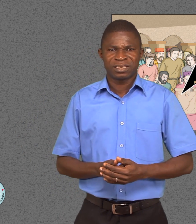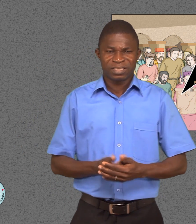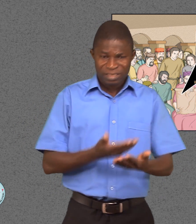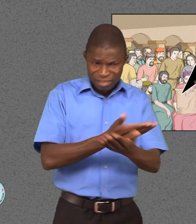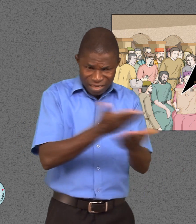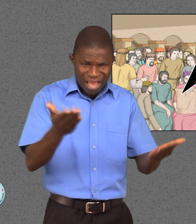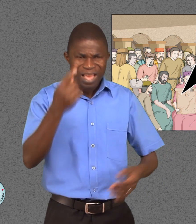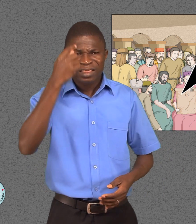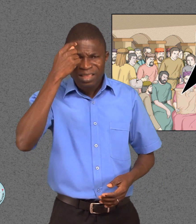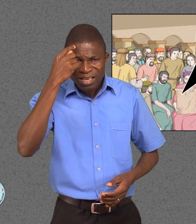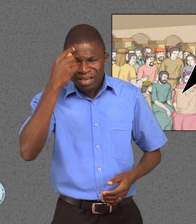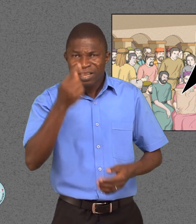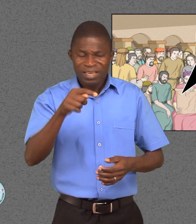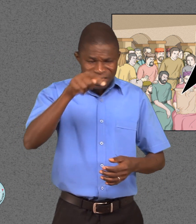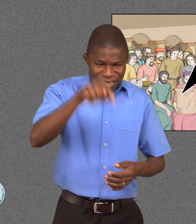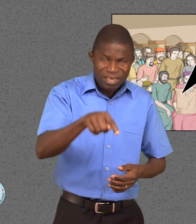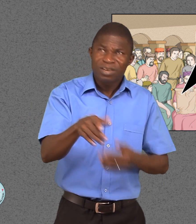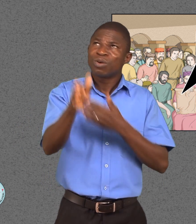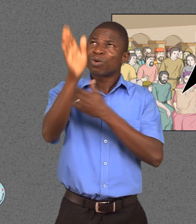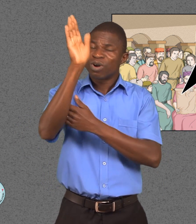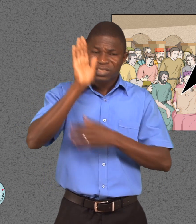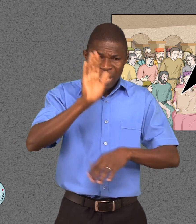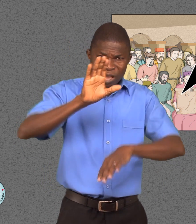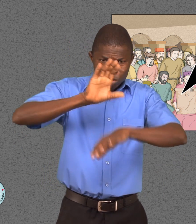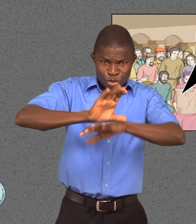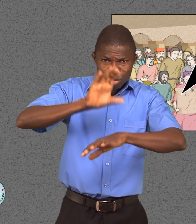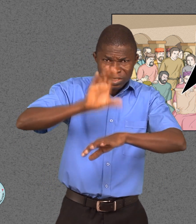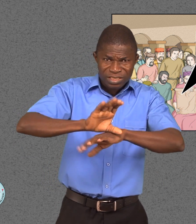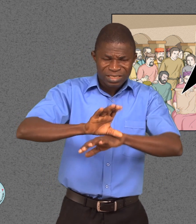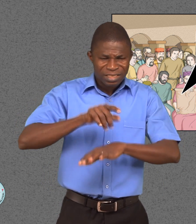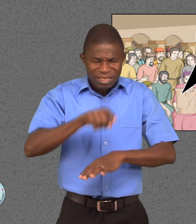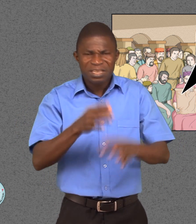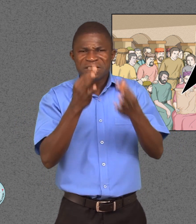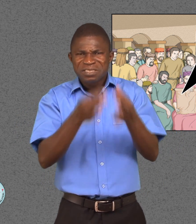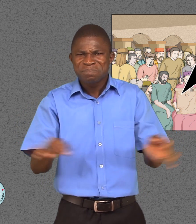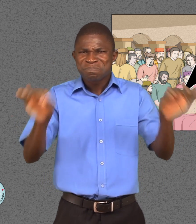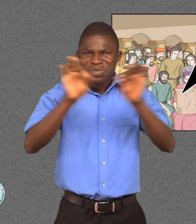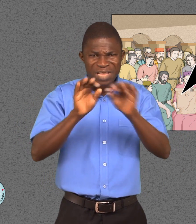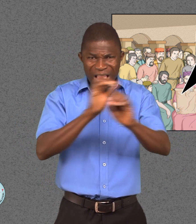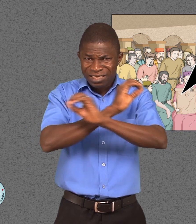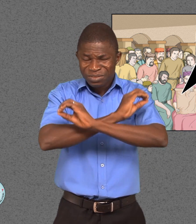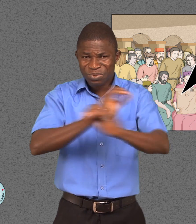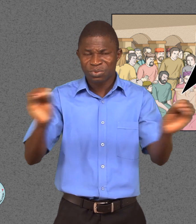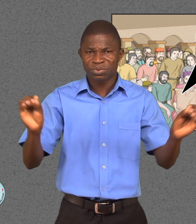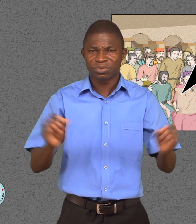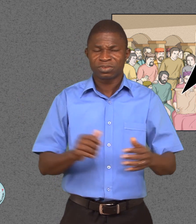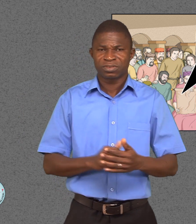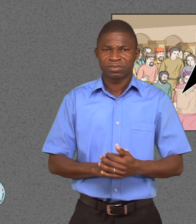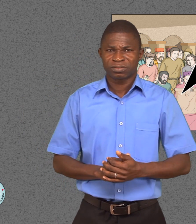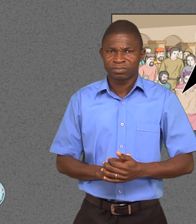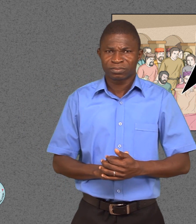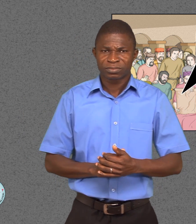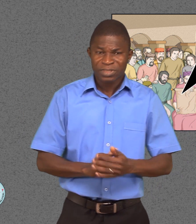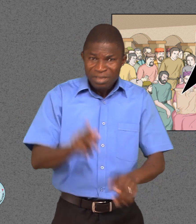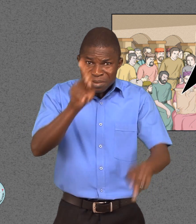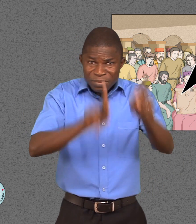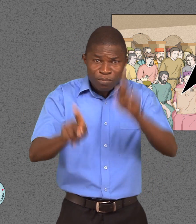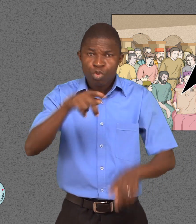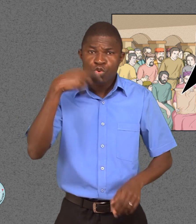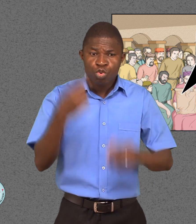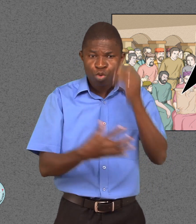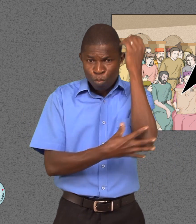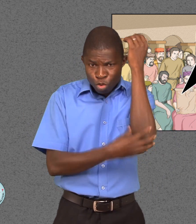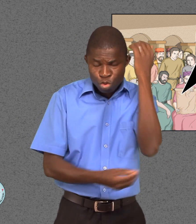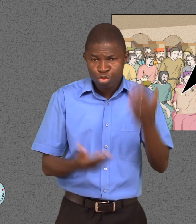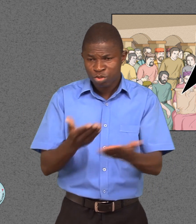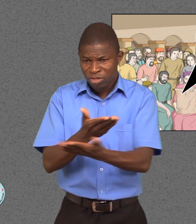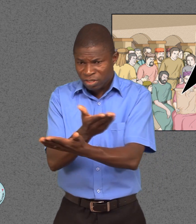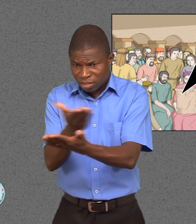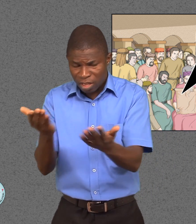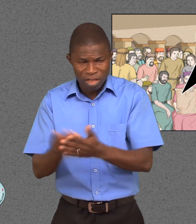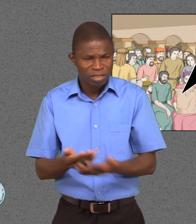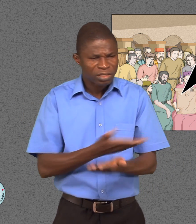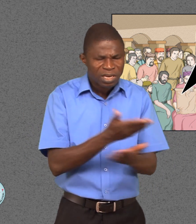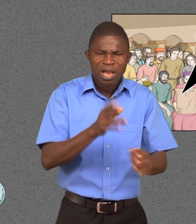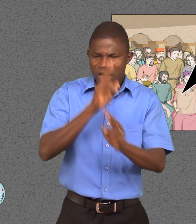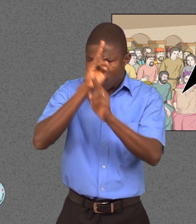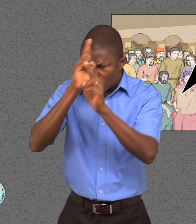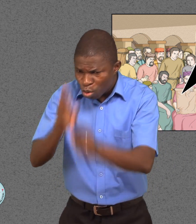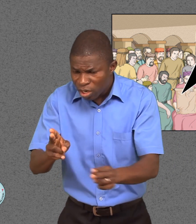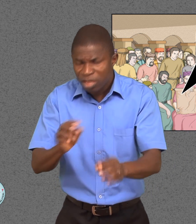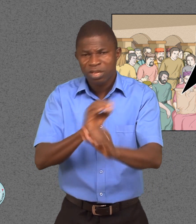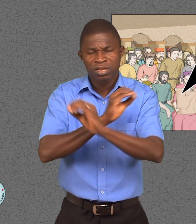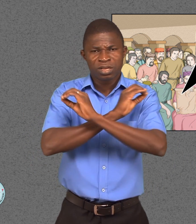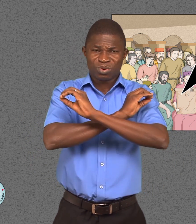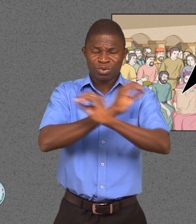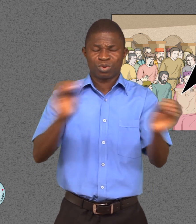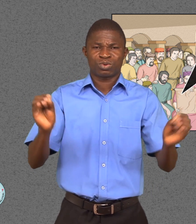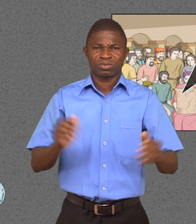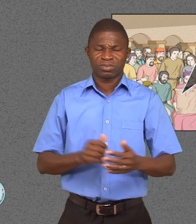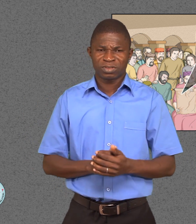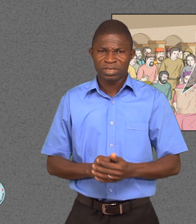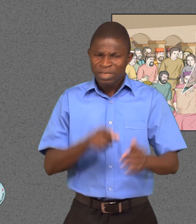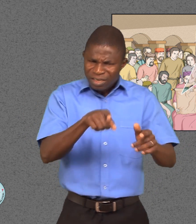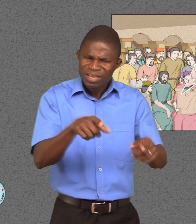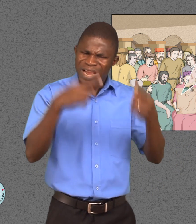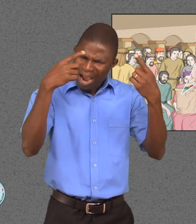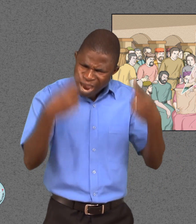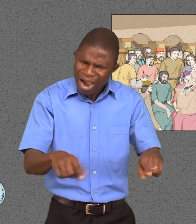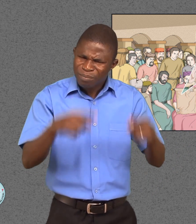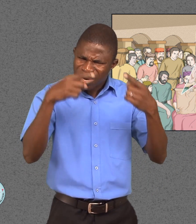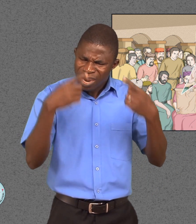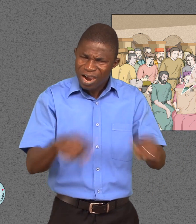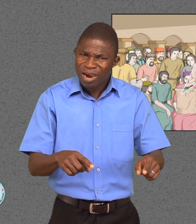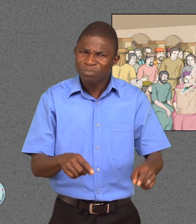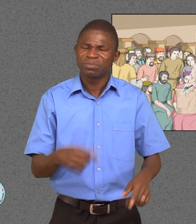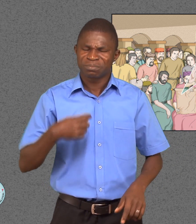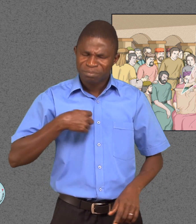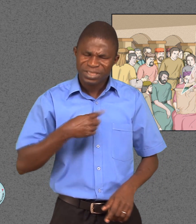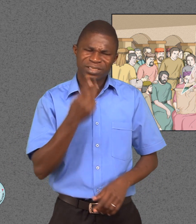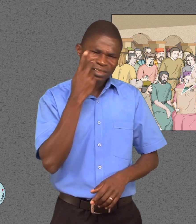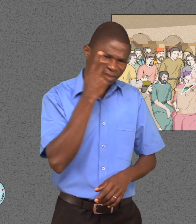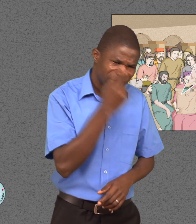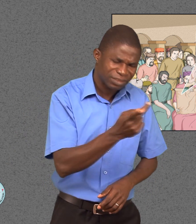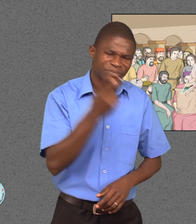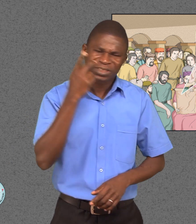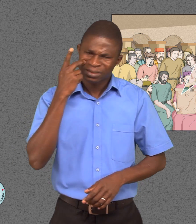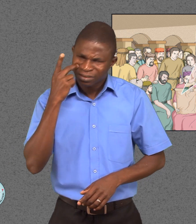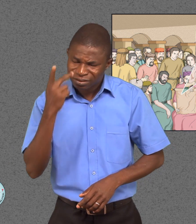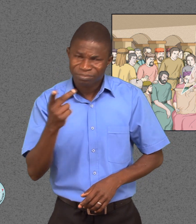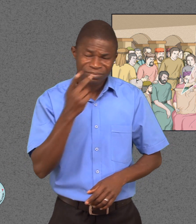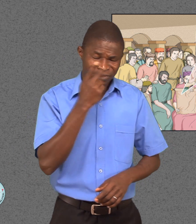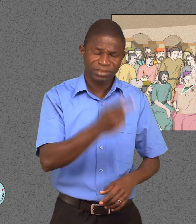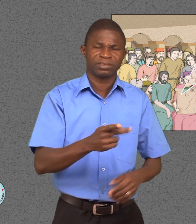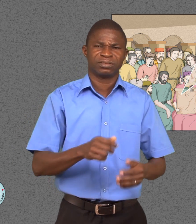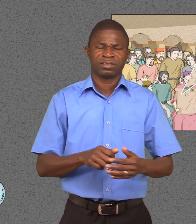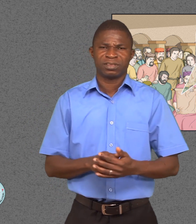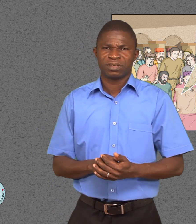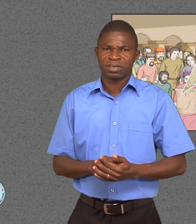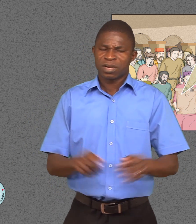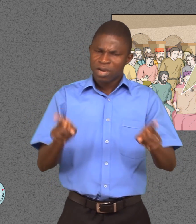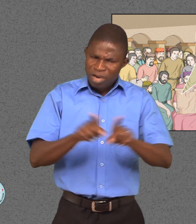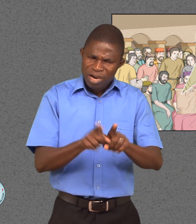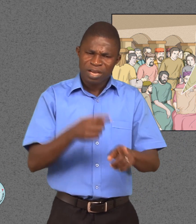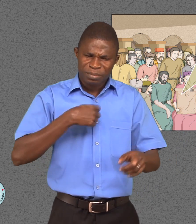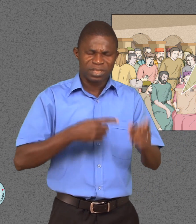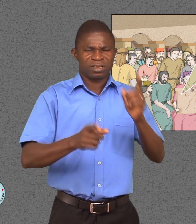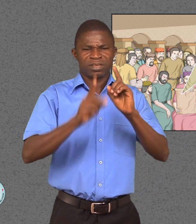Or do you despise the church of God and humiliate those who have nothing?